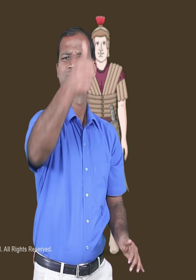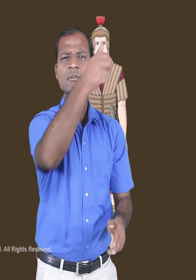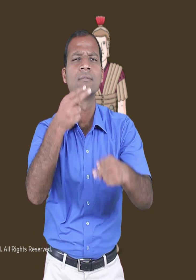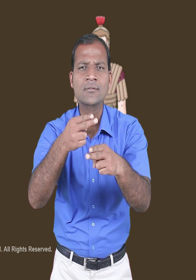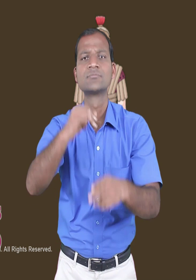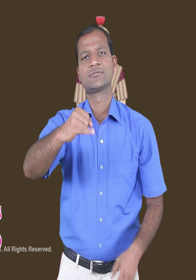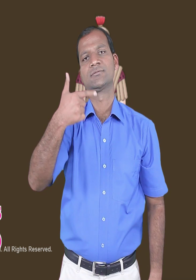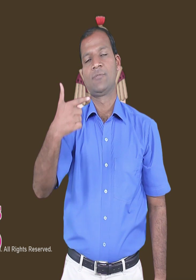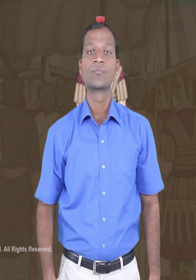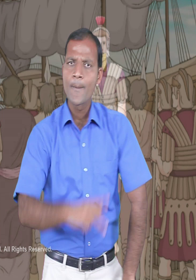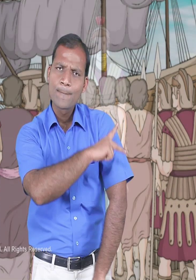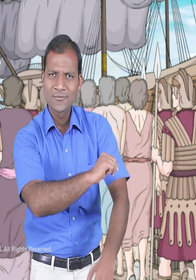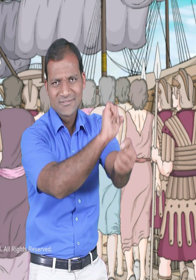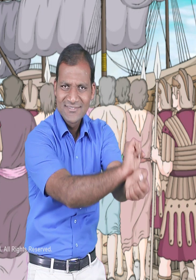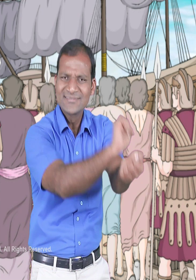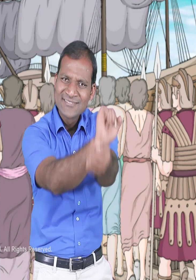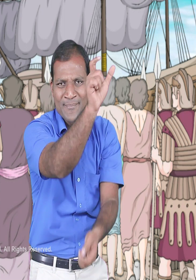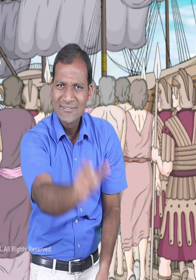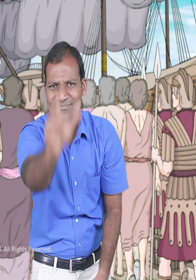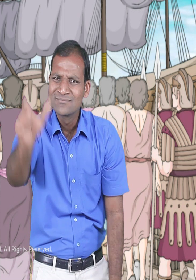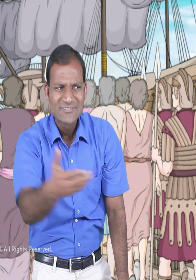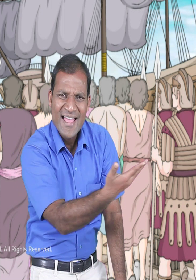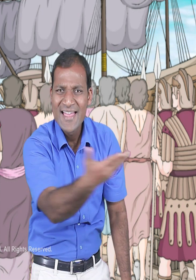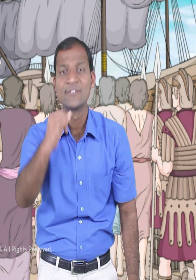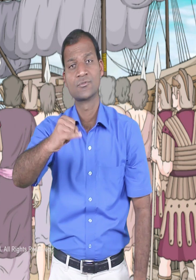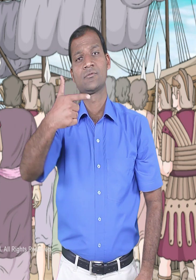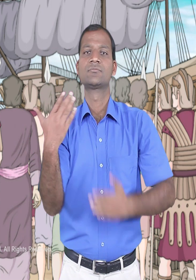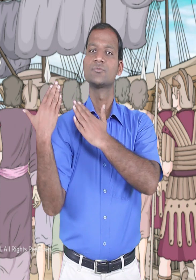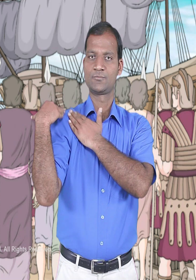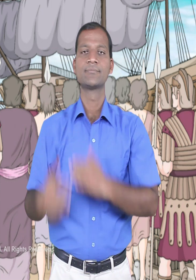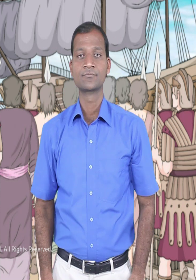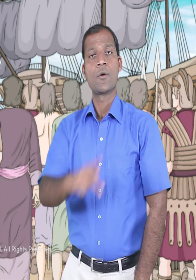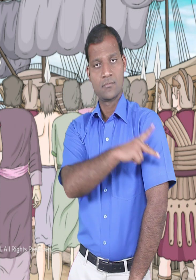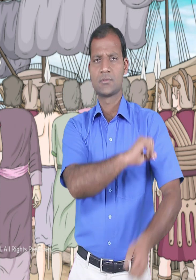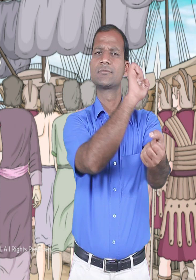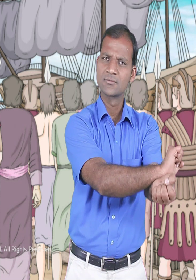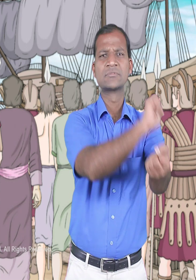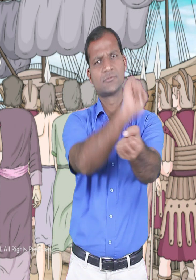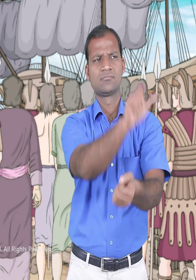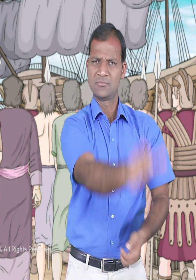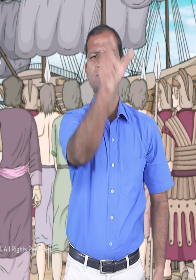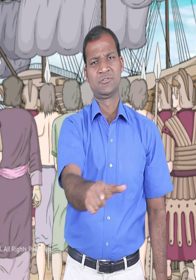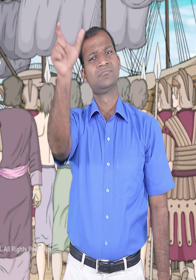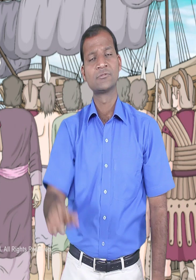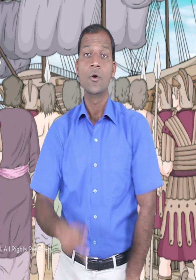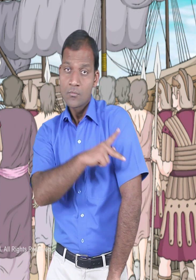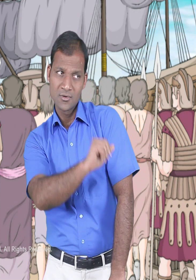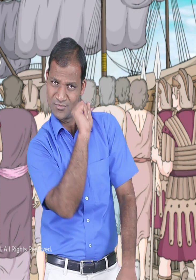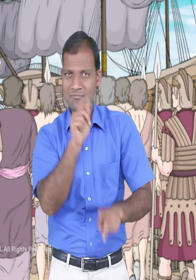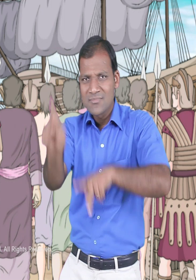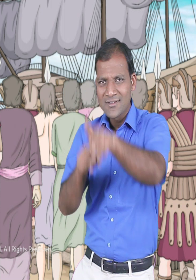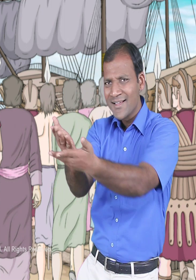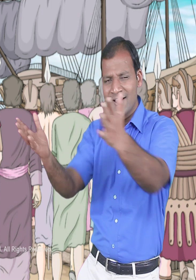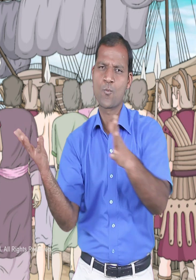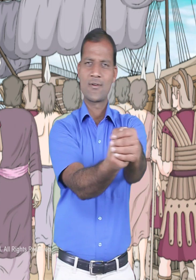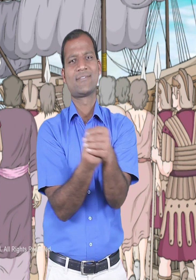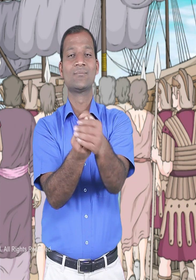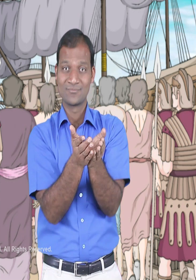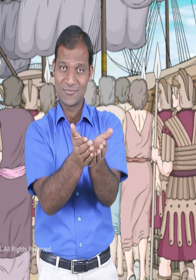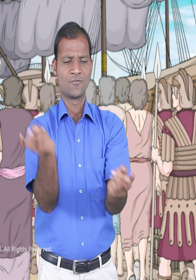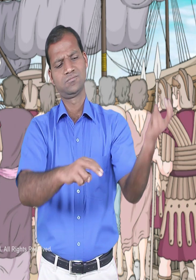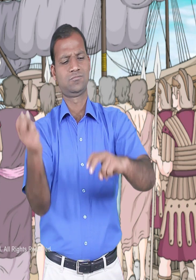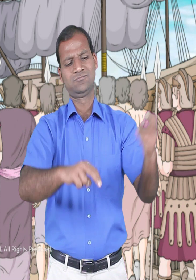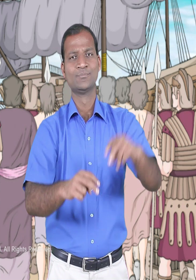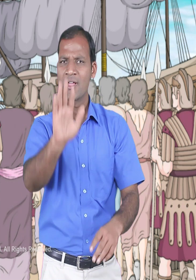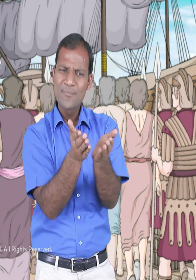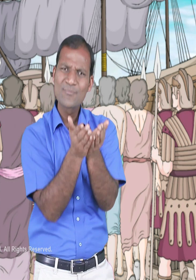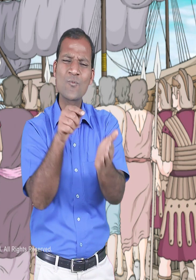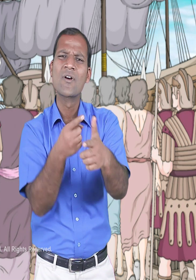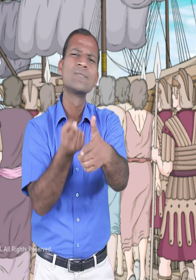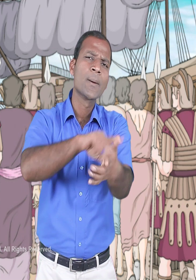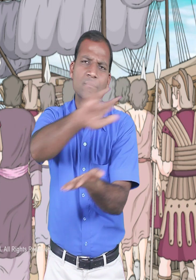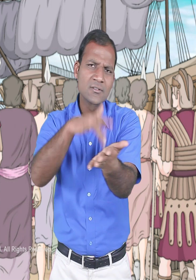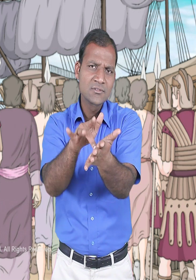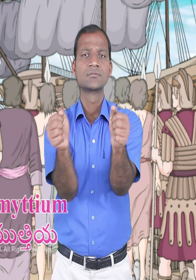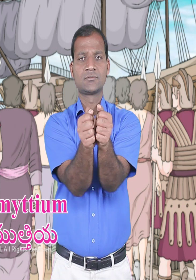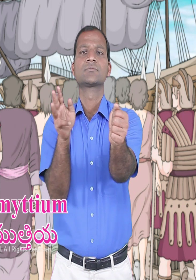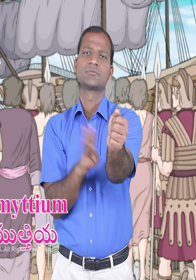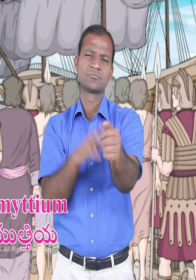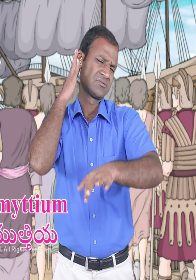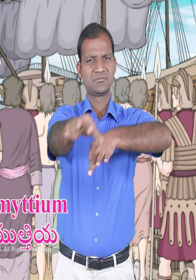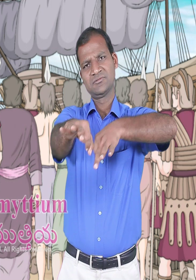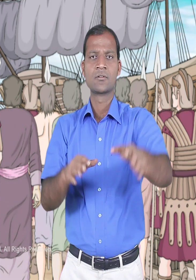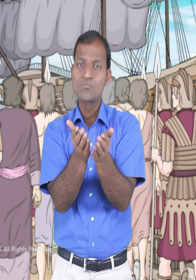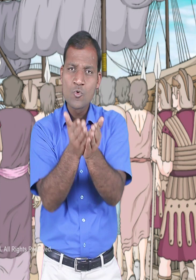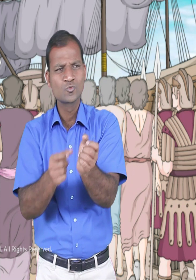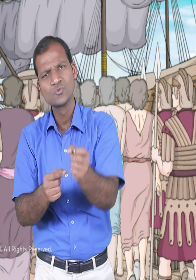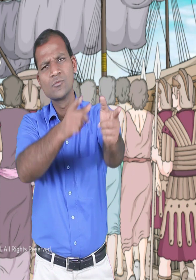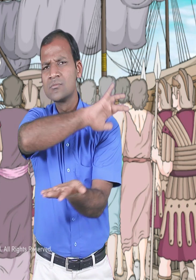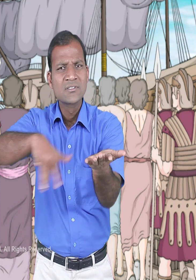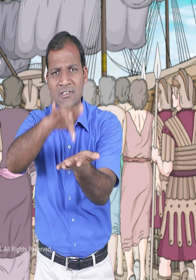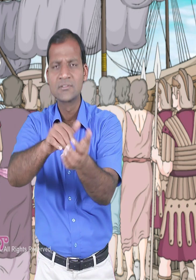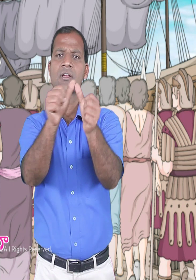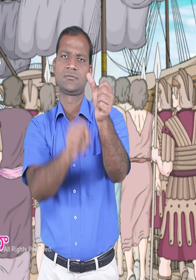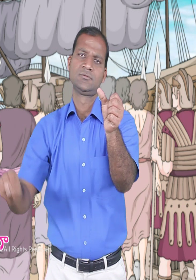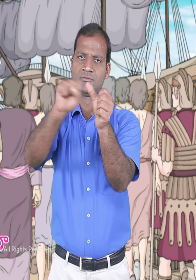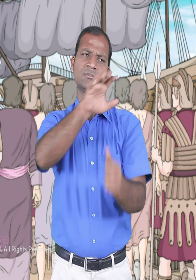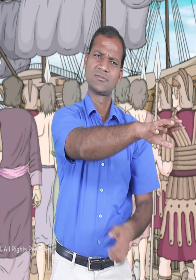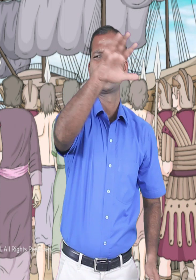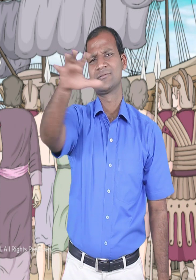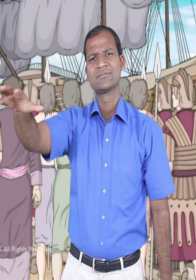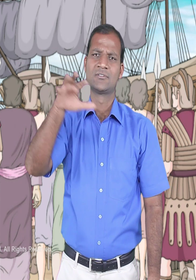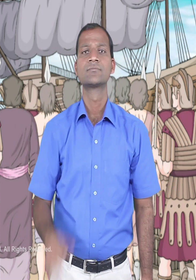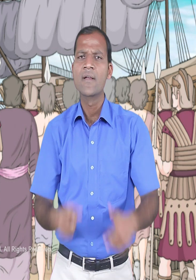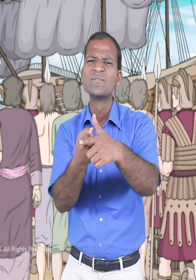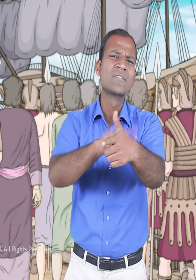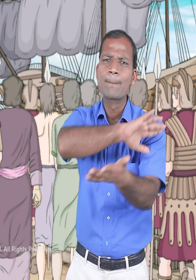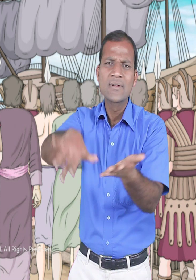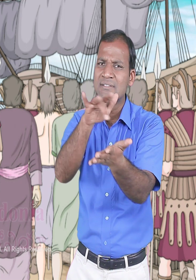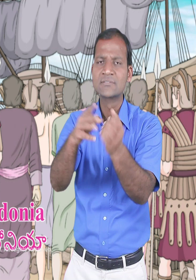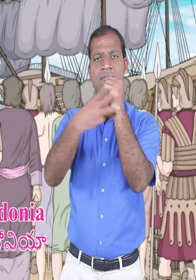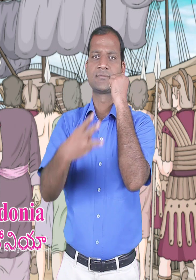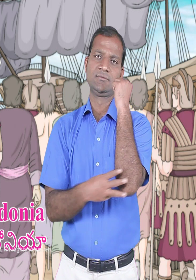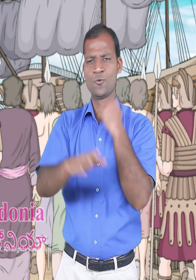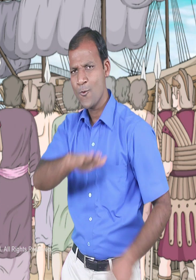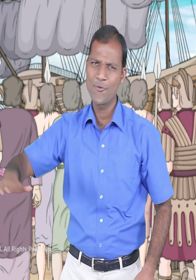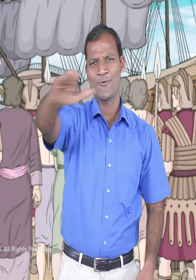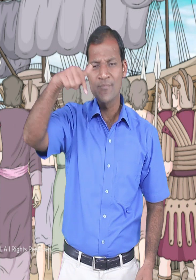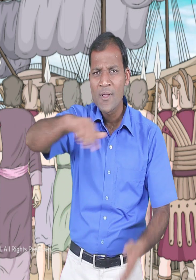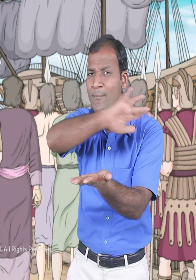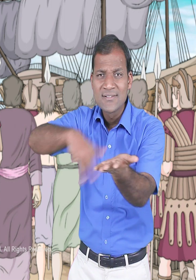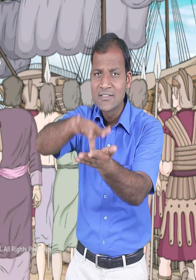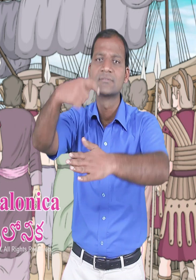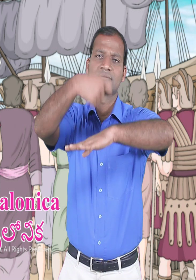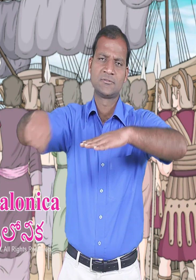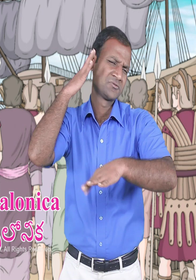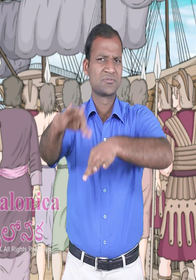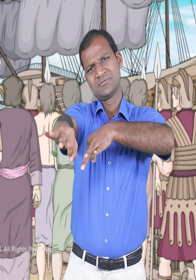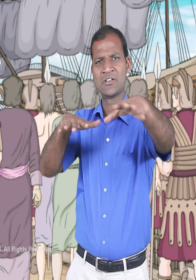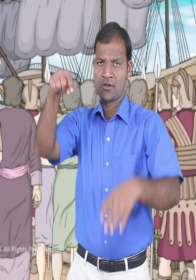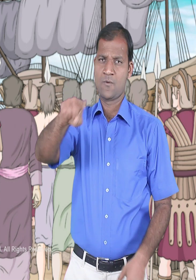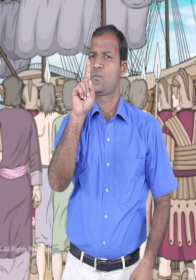We boarded an Adramyttian ship about to sail for ports along the coast of Asia, and we put out to sea.